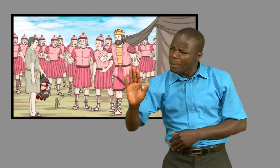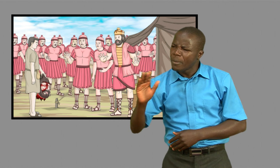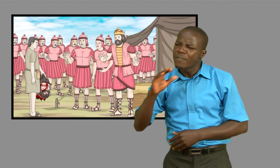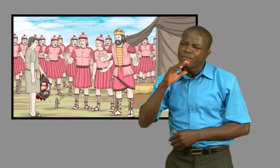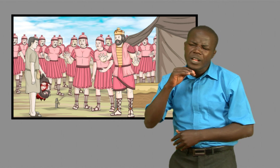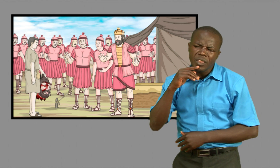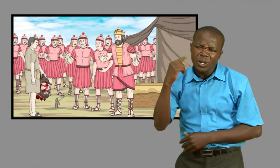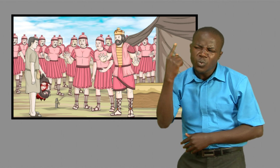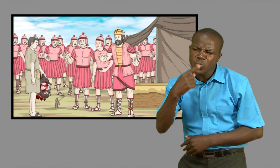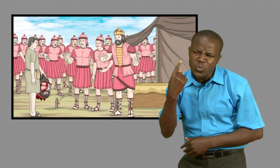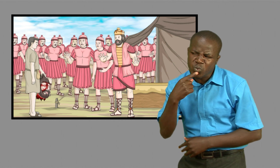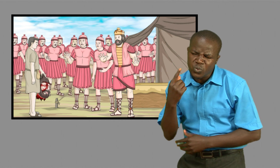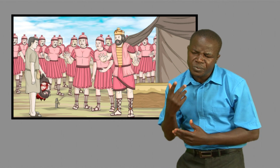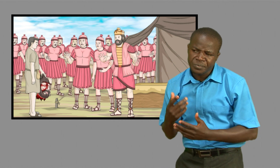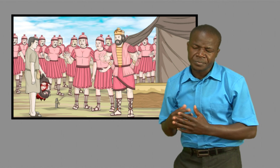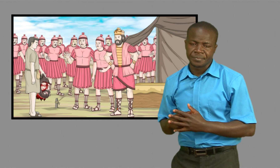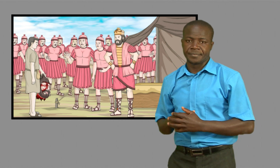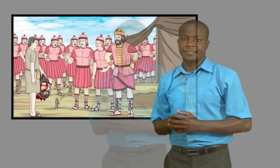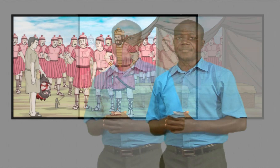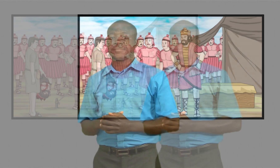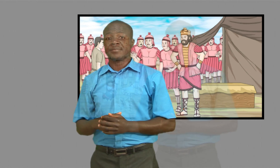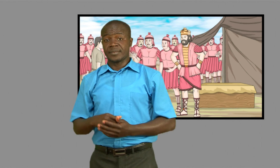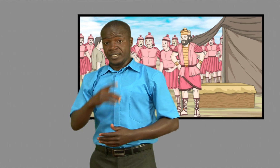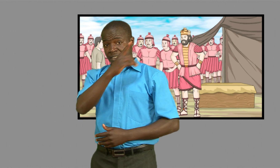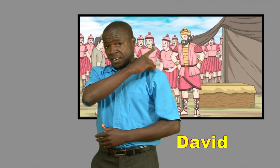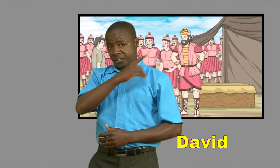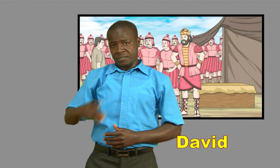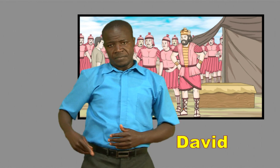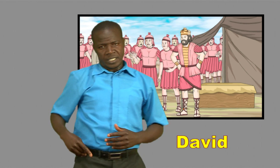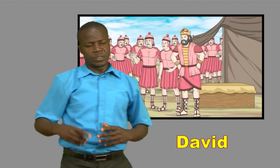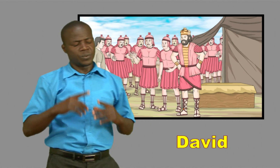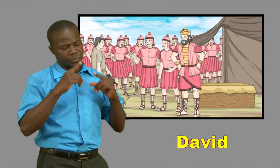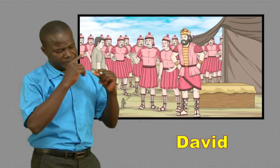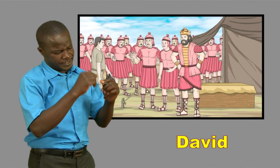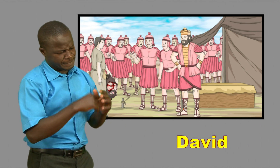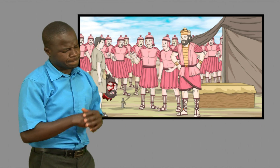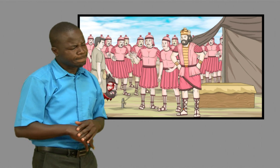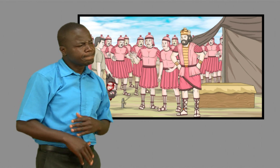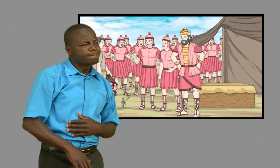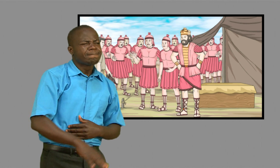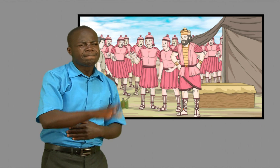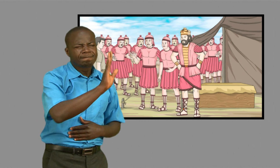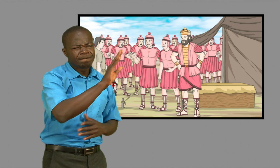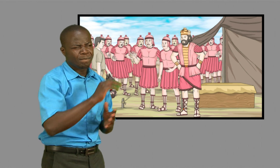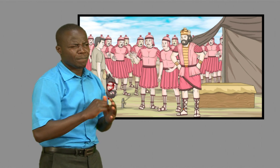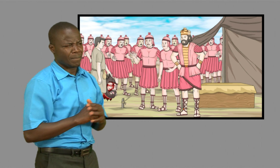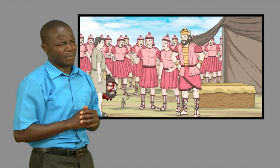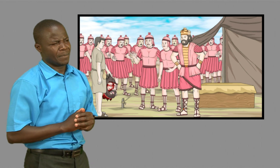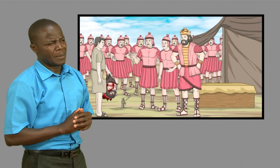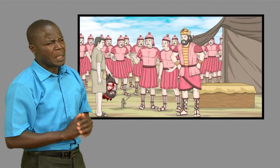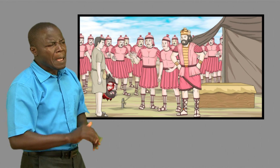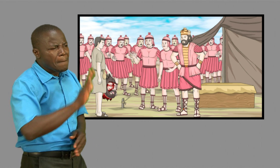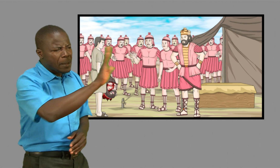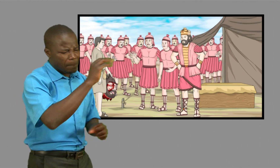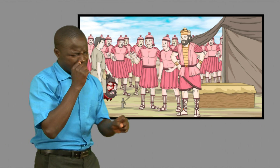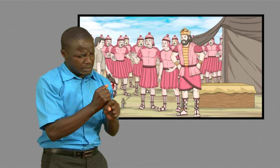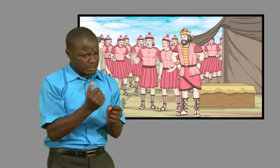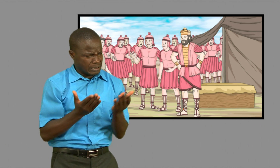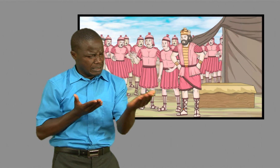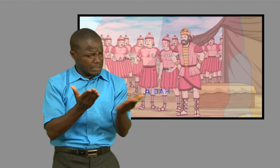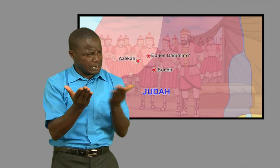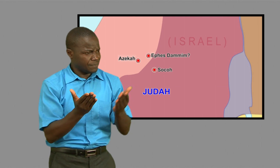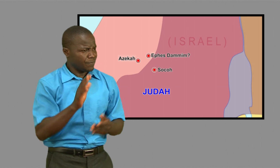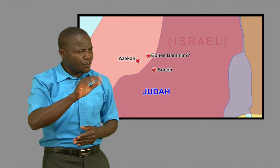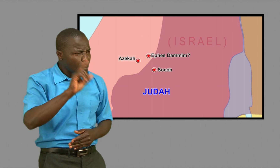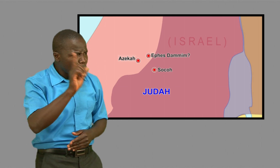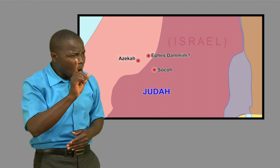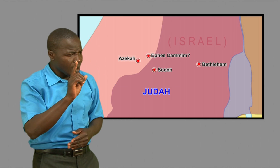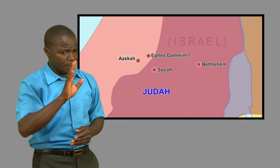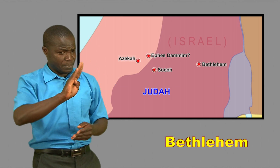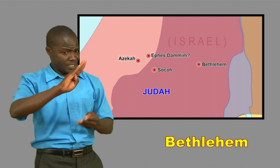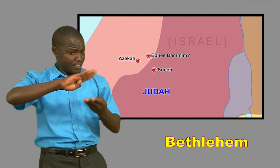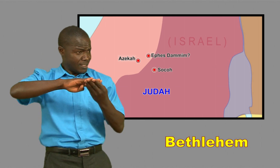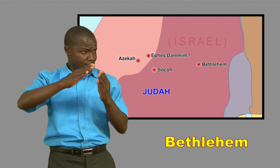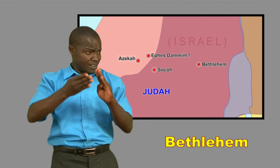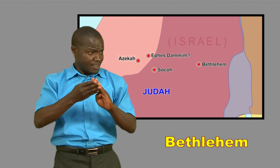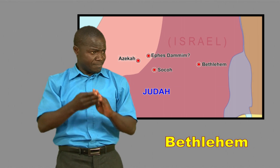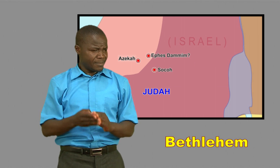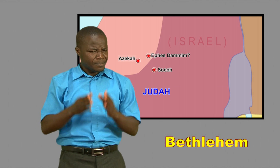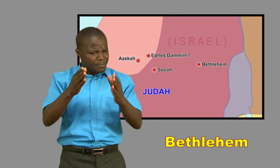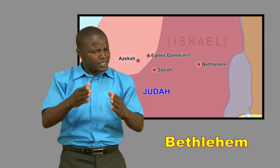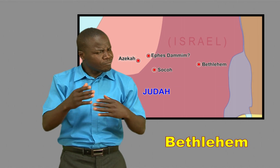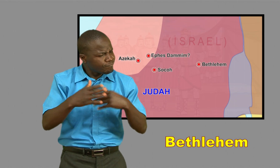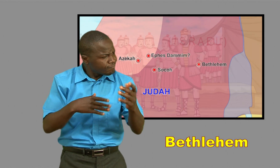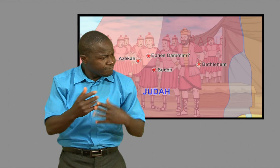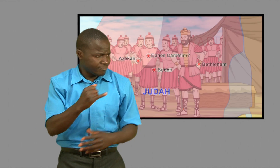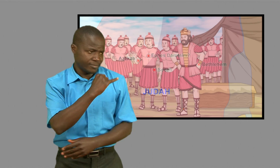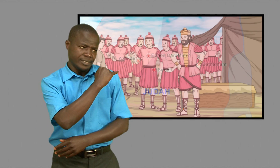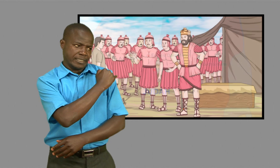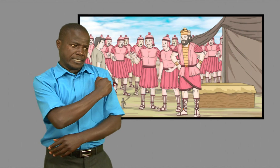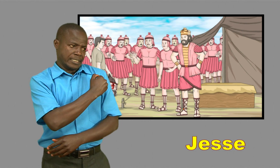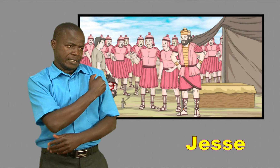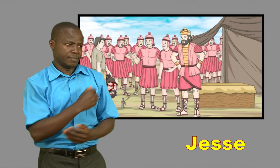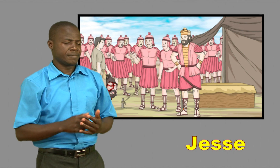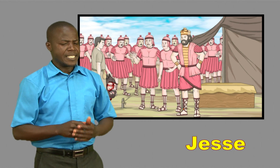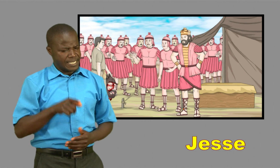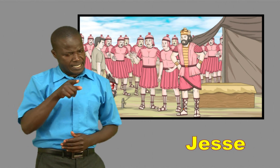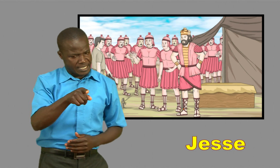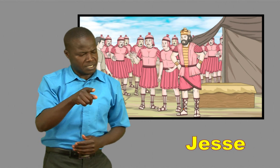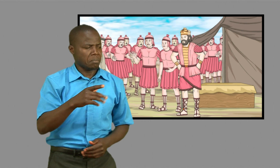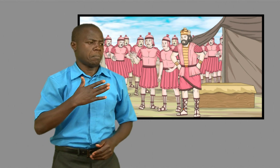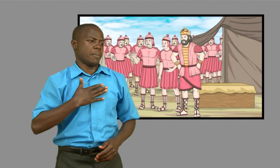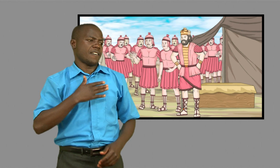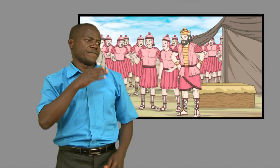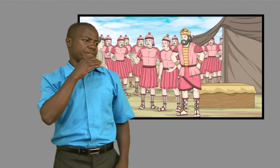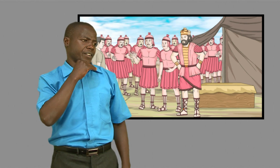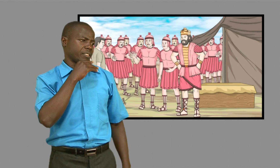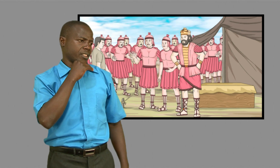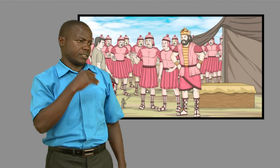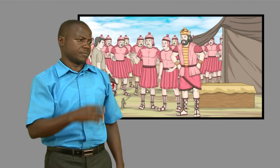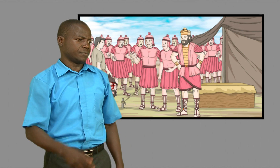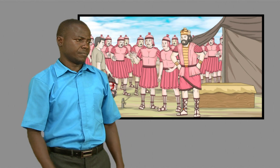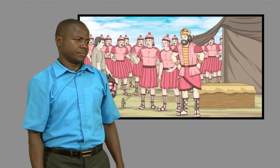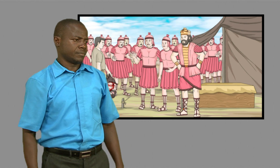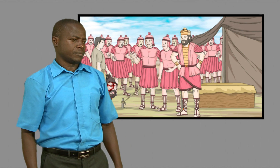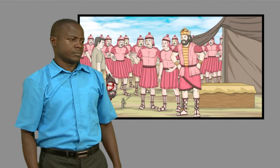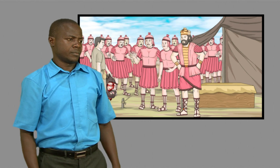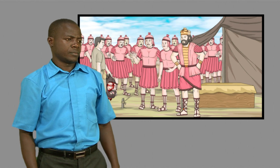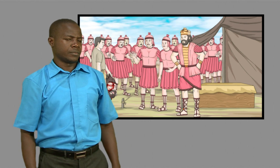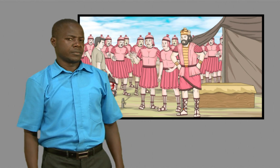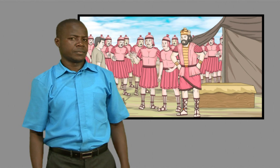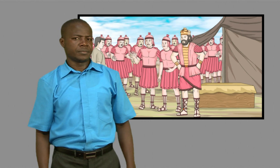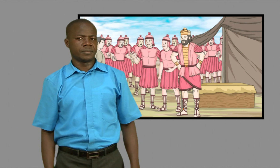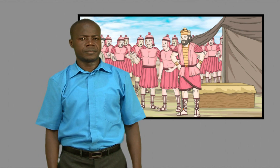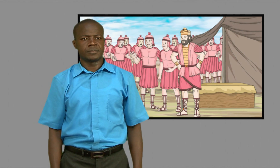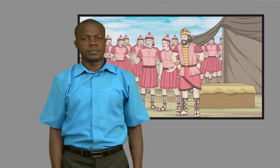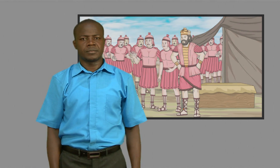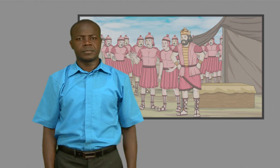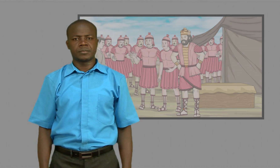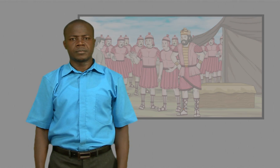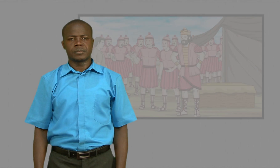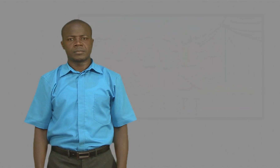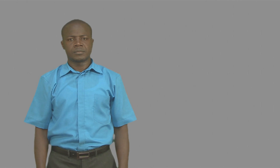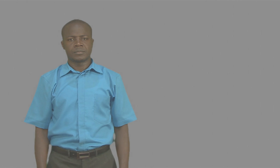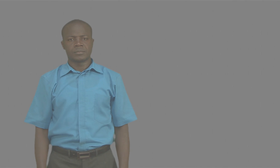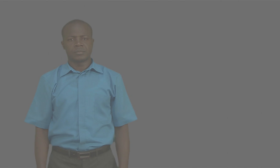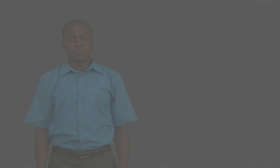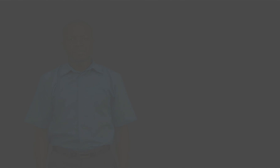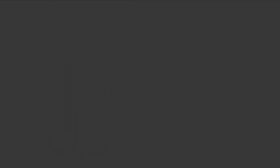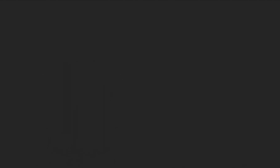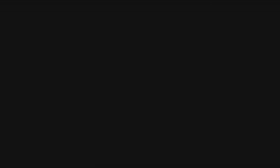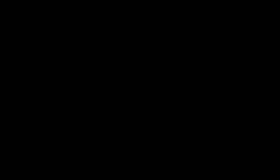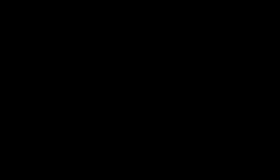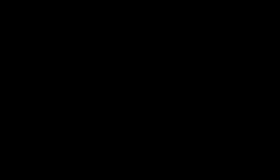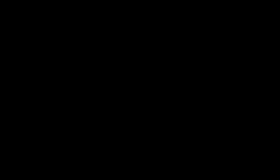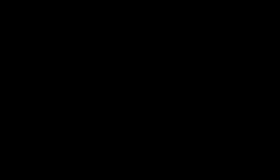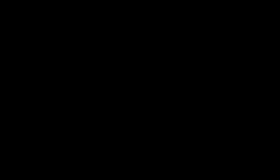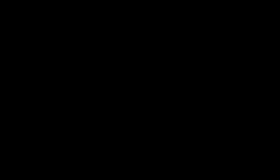“I am the son of your servant Jesse of Bethlehem,” David replied.